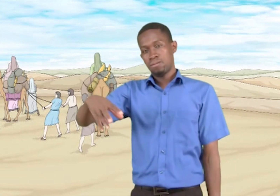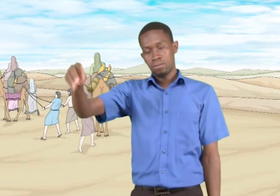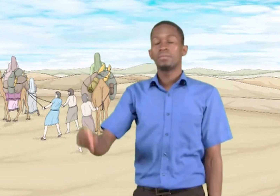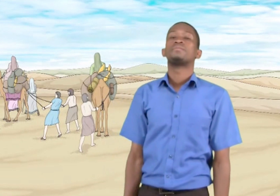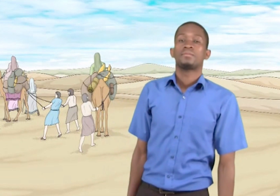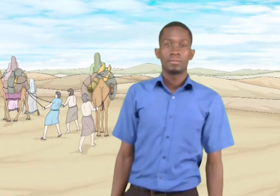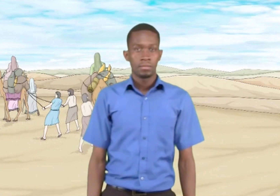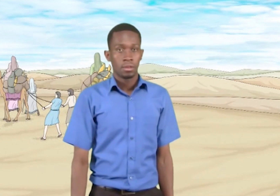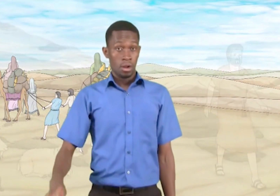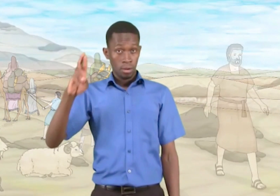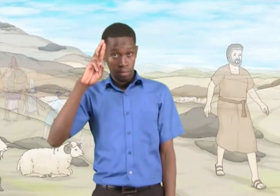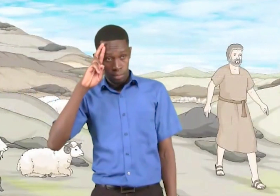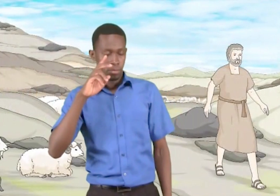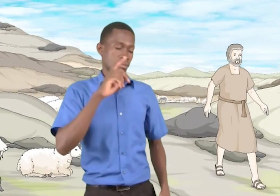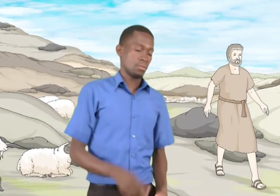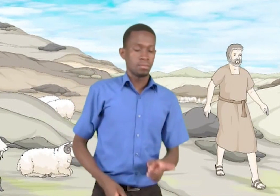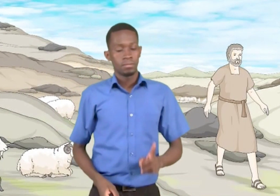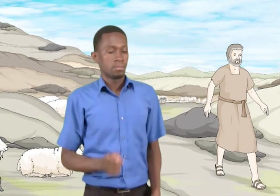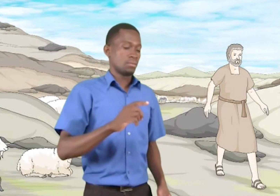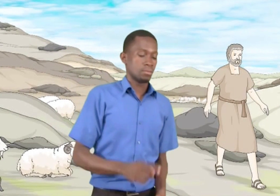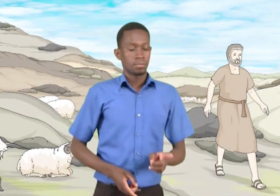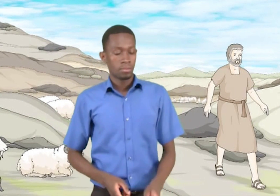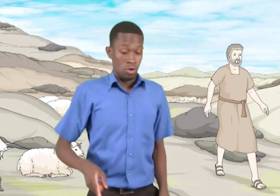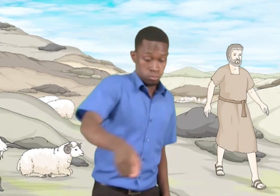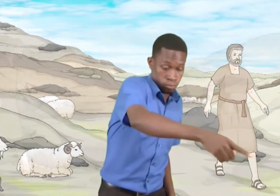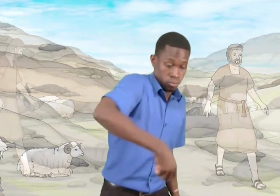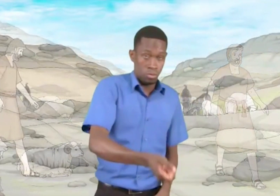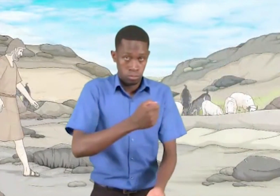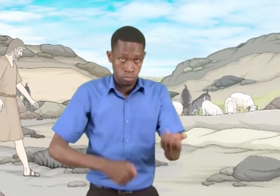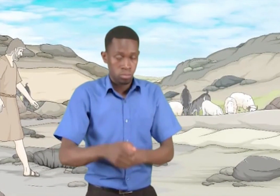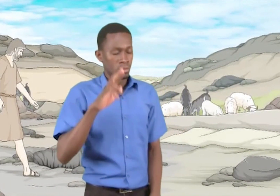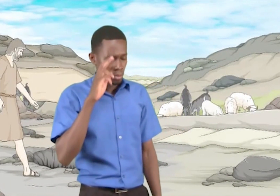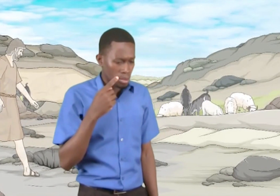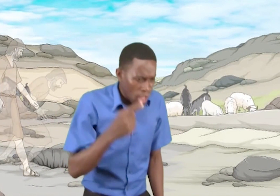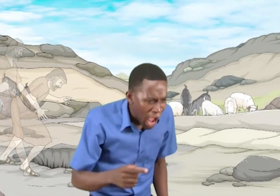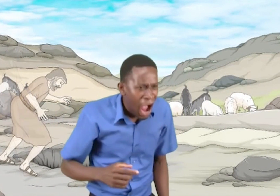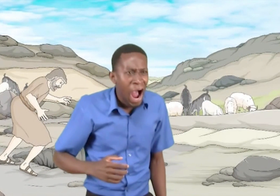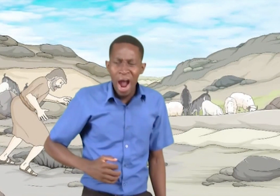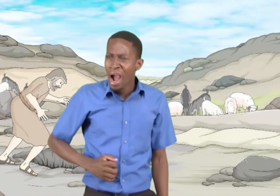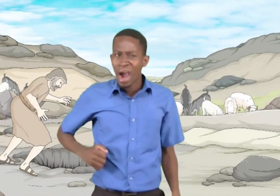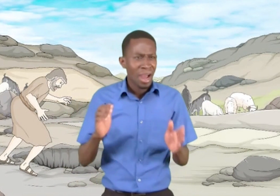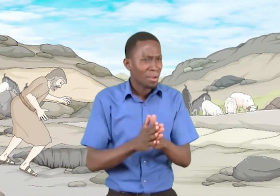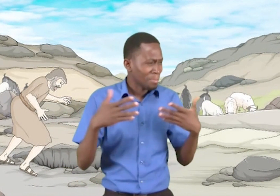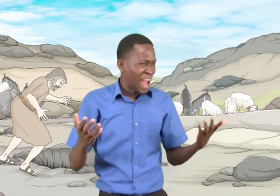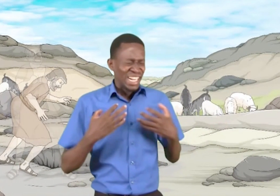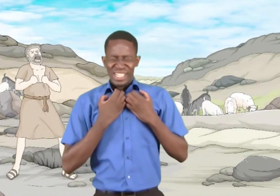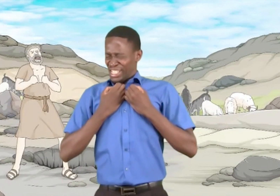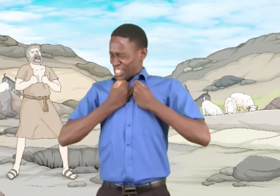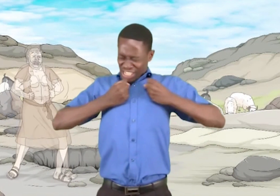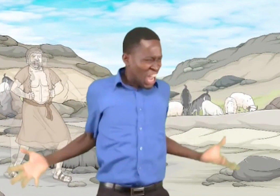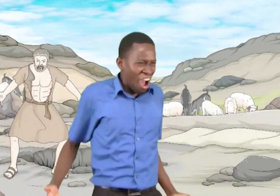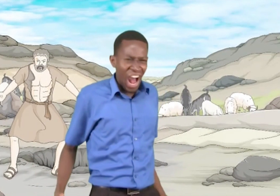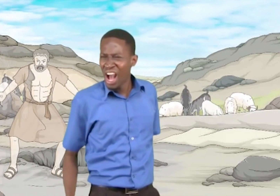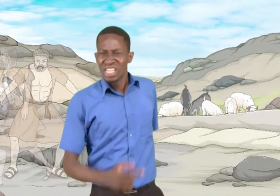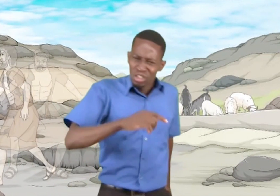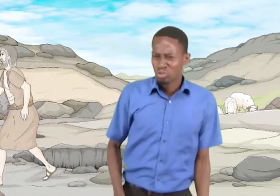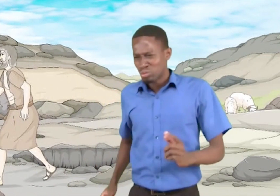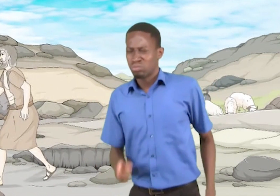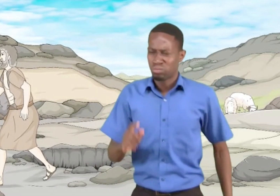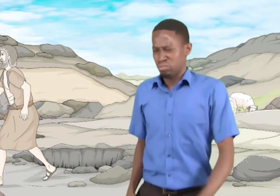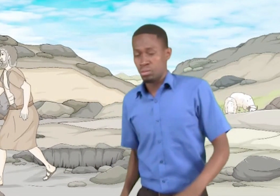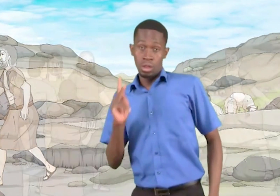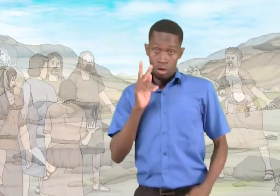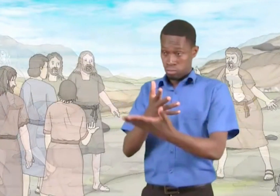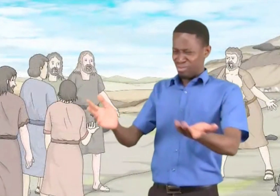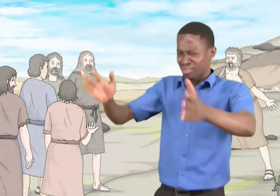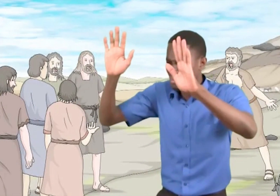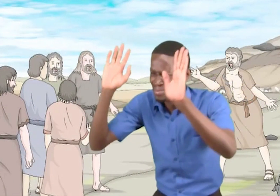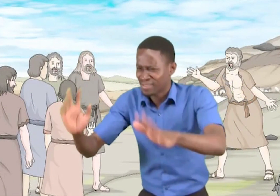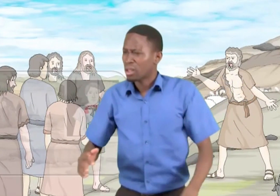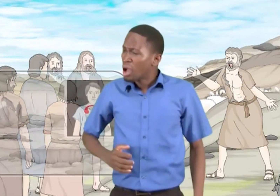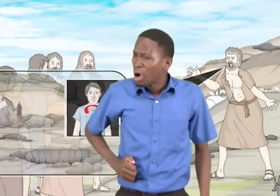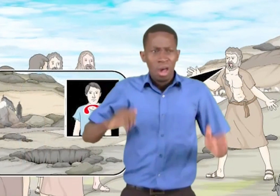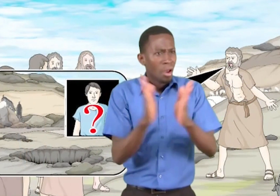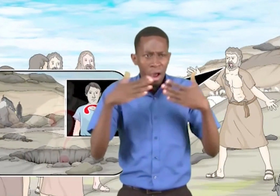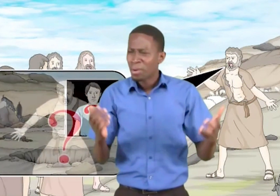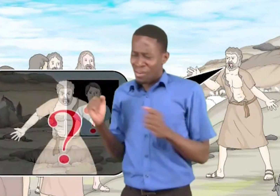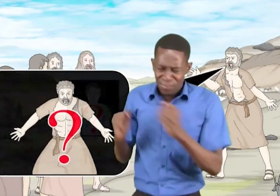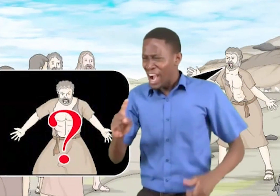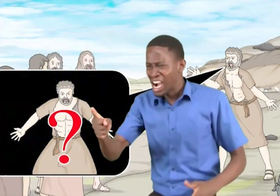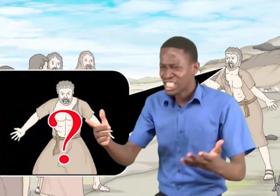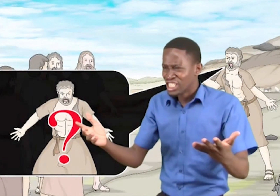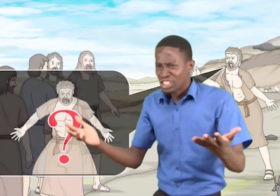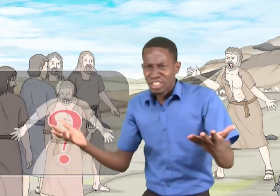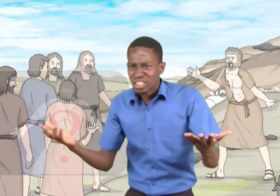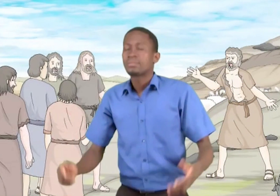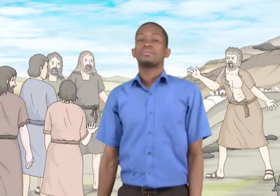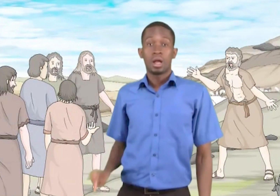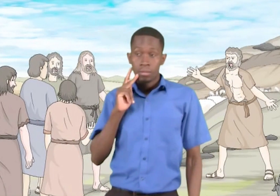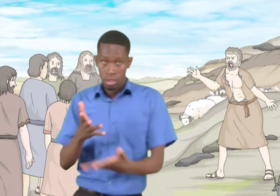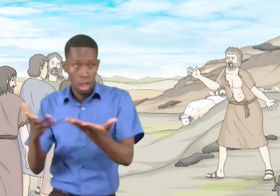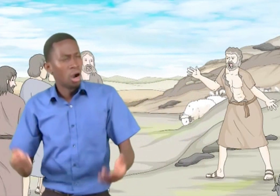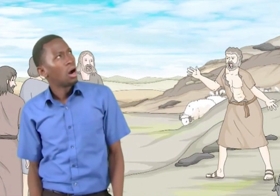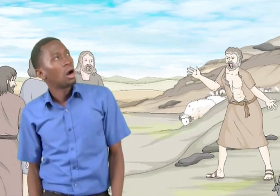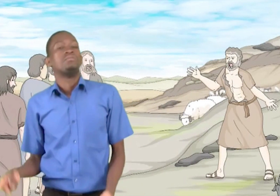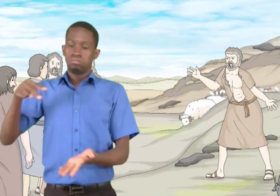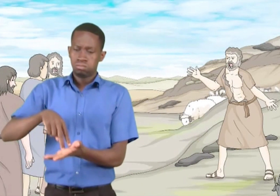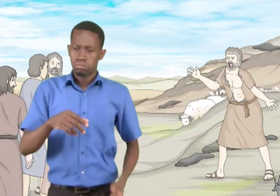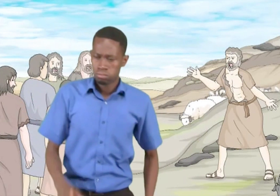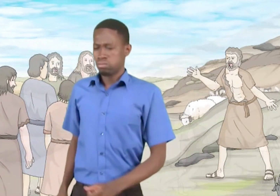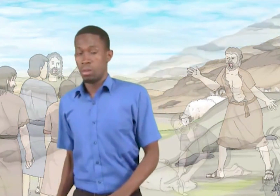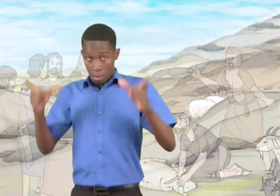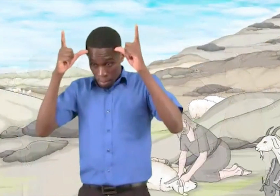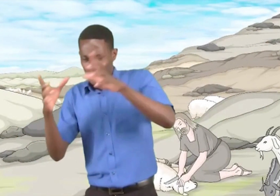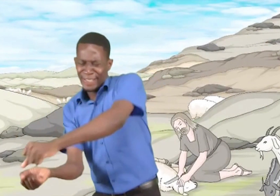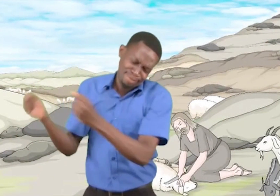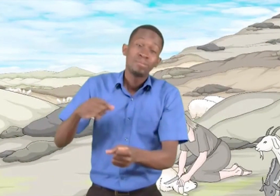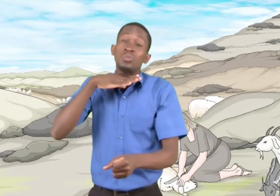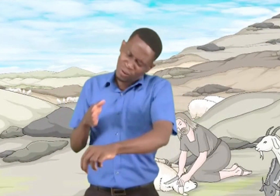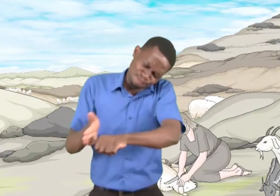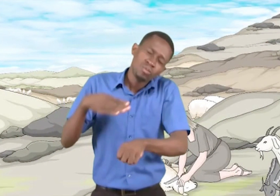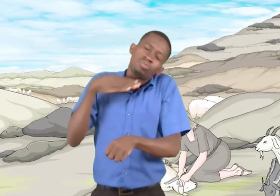When Reuben returned to the pit and saw that Joseph was not there, he tore his clothes, returned to his brothers, and said, “The boy is gone! What am I going to do?”